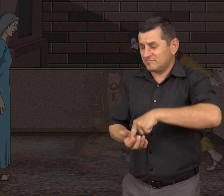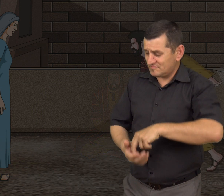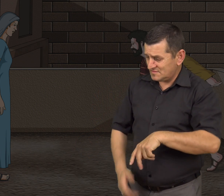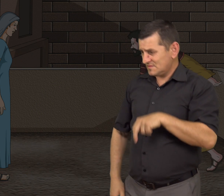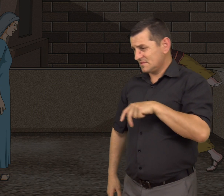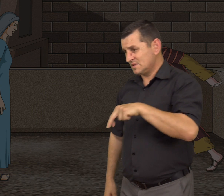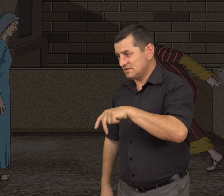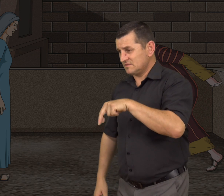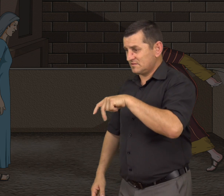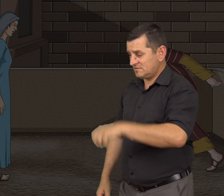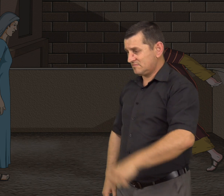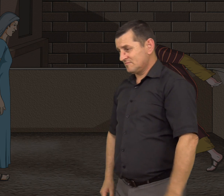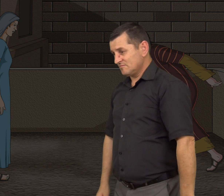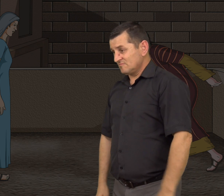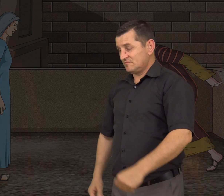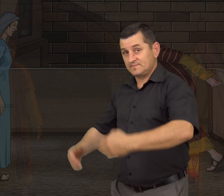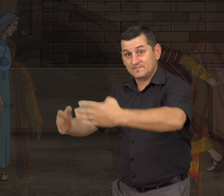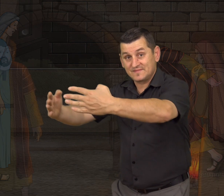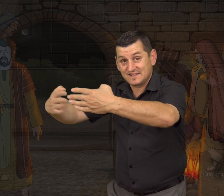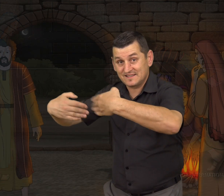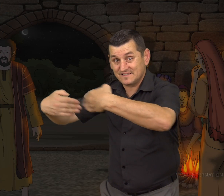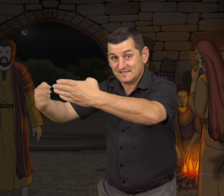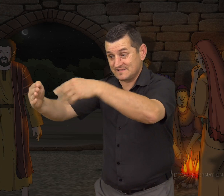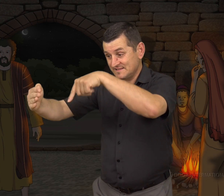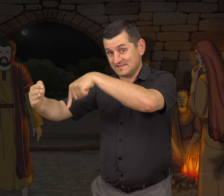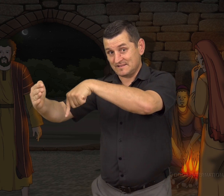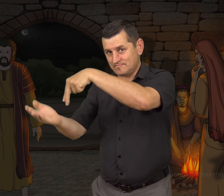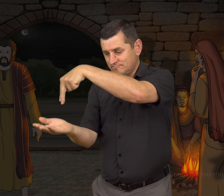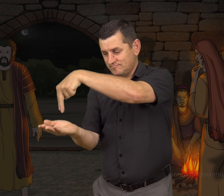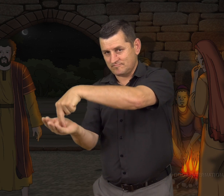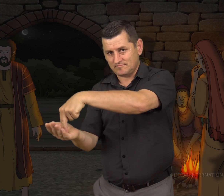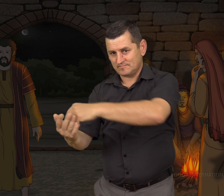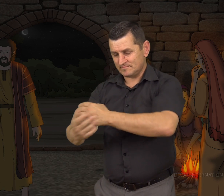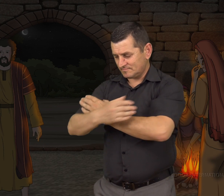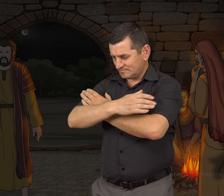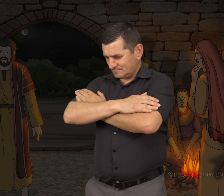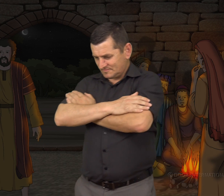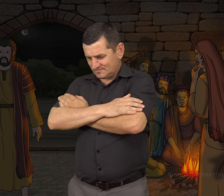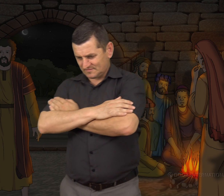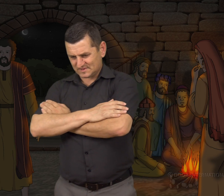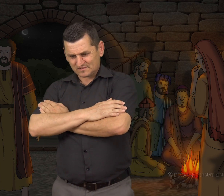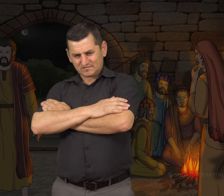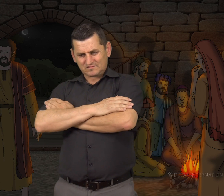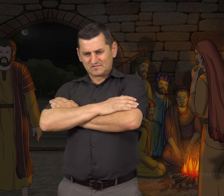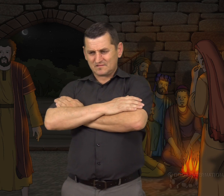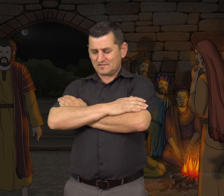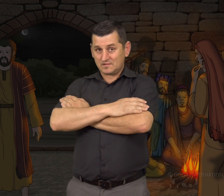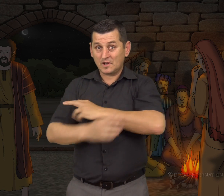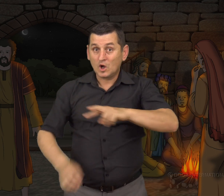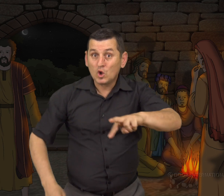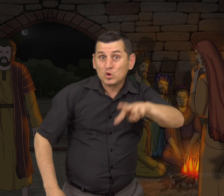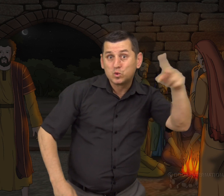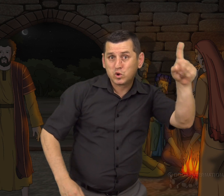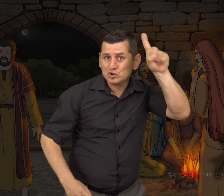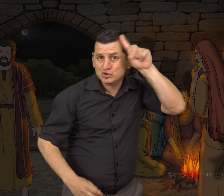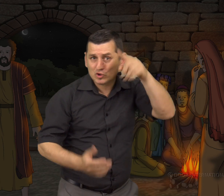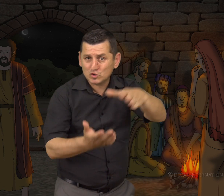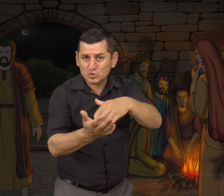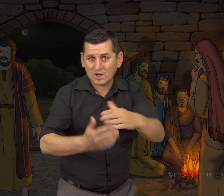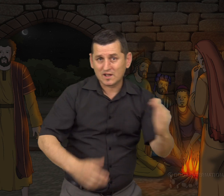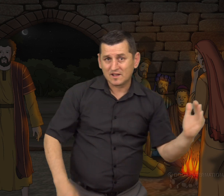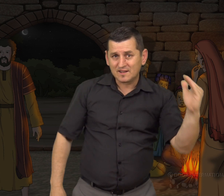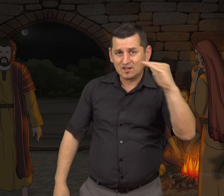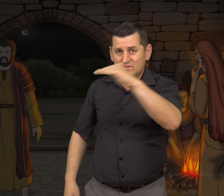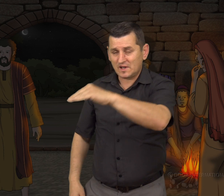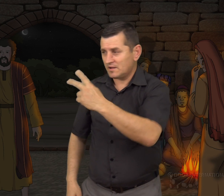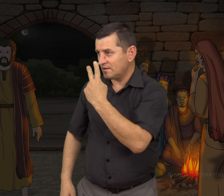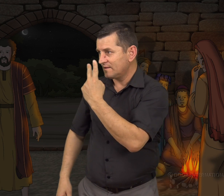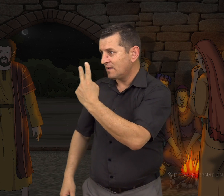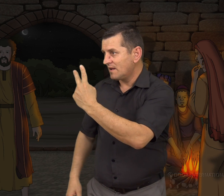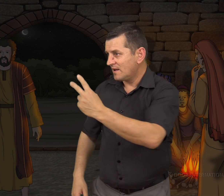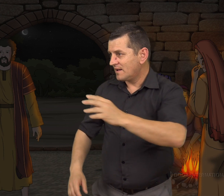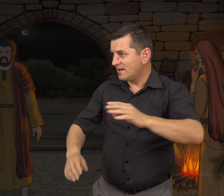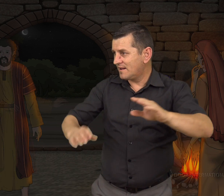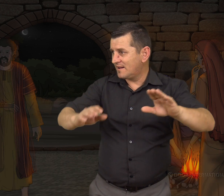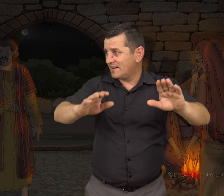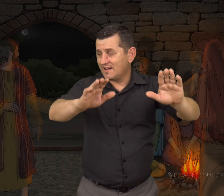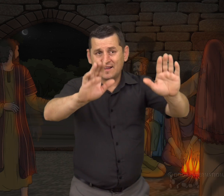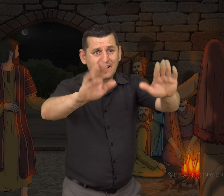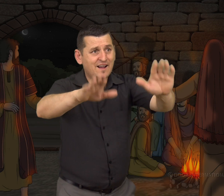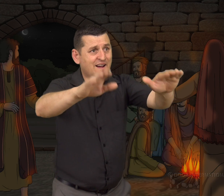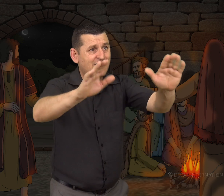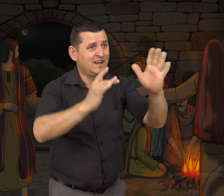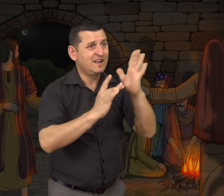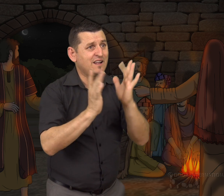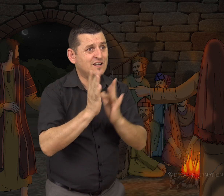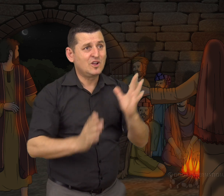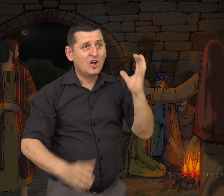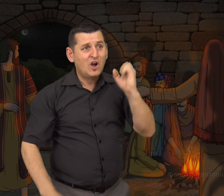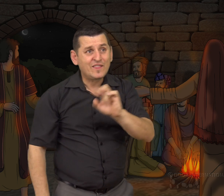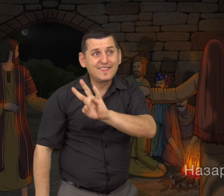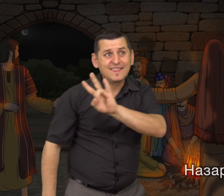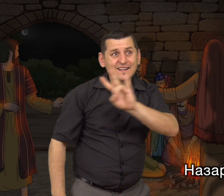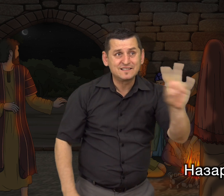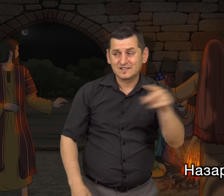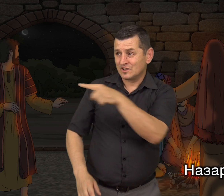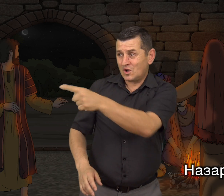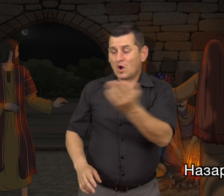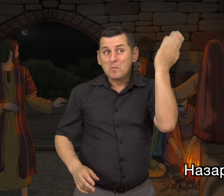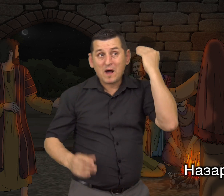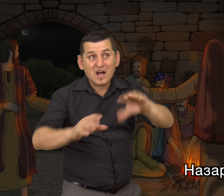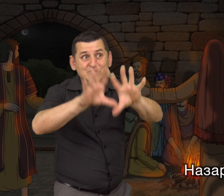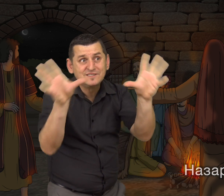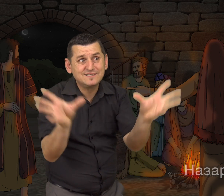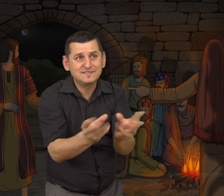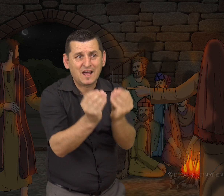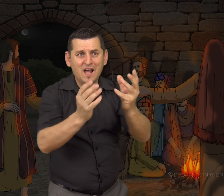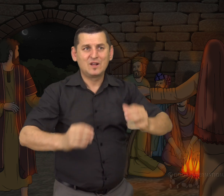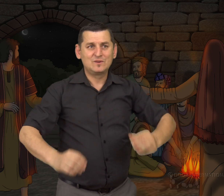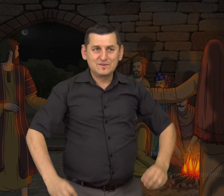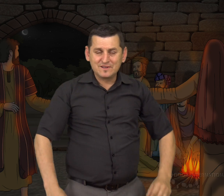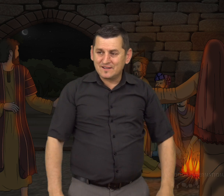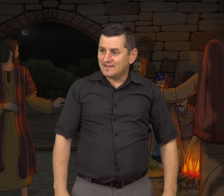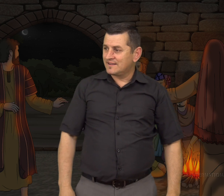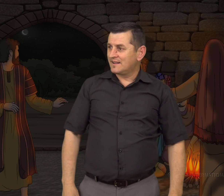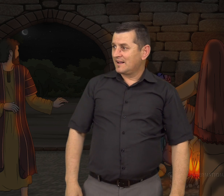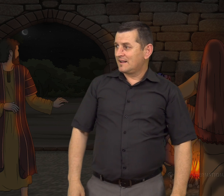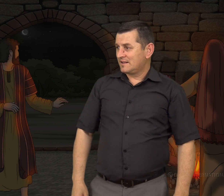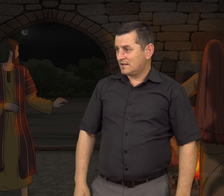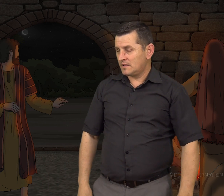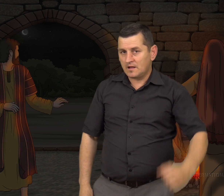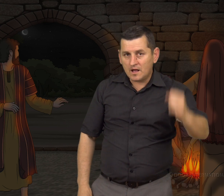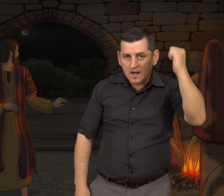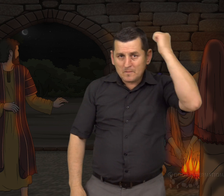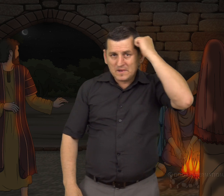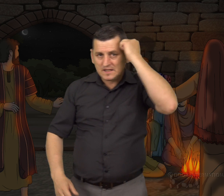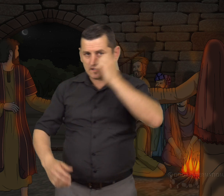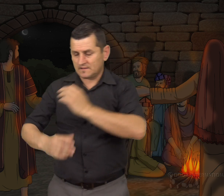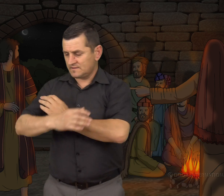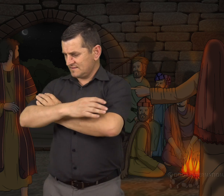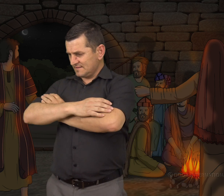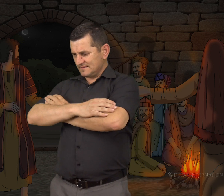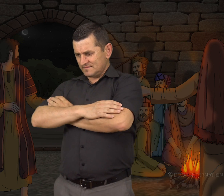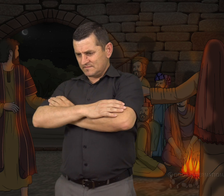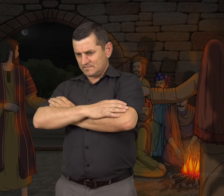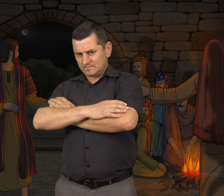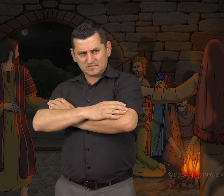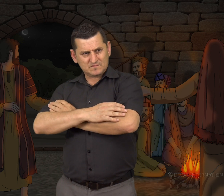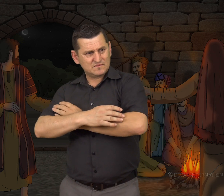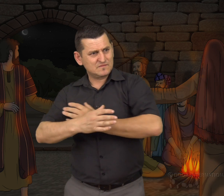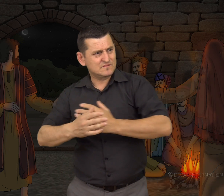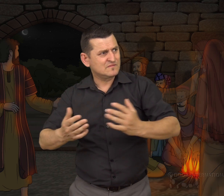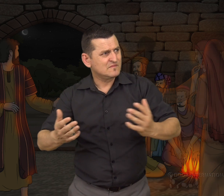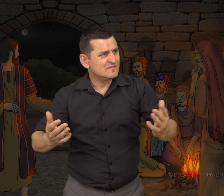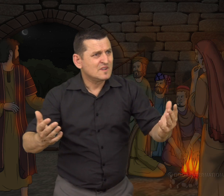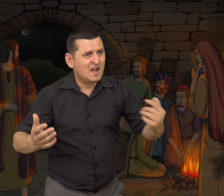When Peter had gone out to the gateway, another servant girl saw him and said to the people there, “This man was with Jesus of Nazareth.”